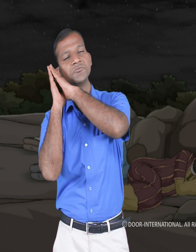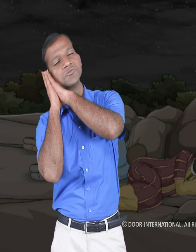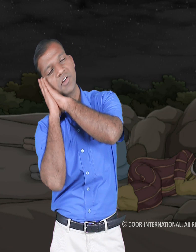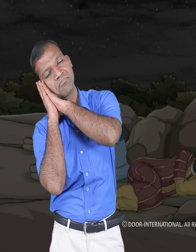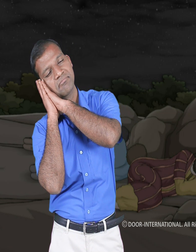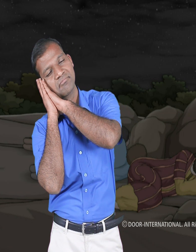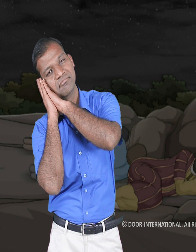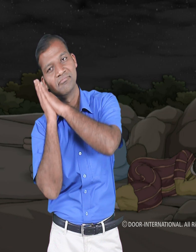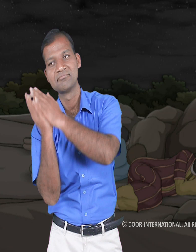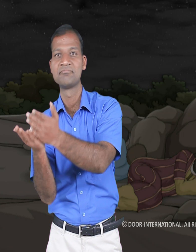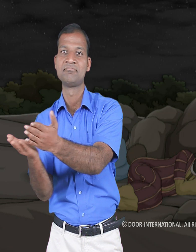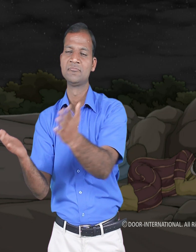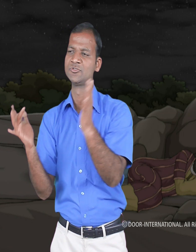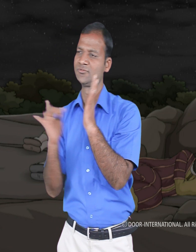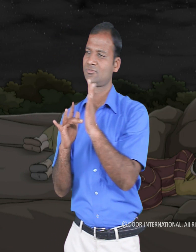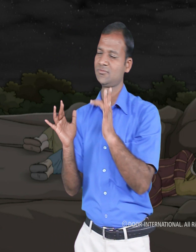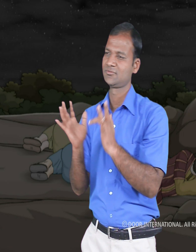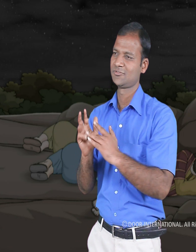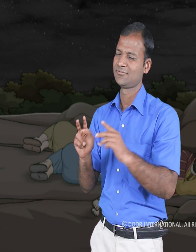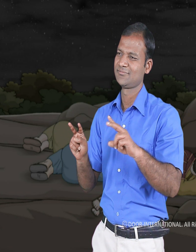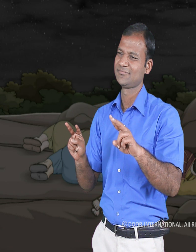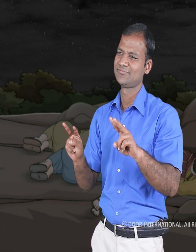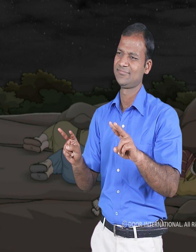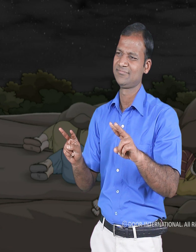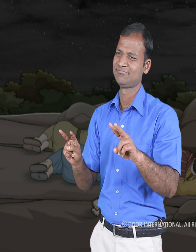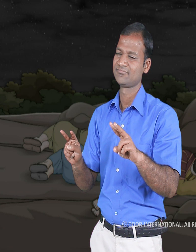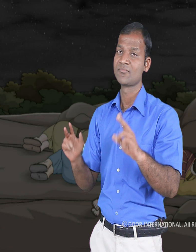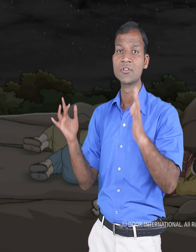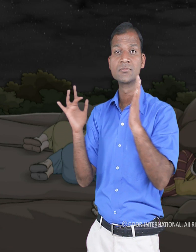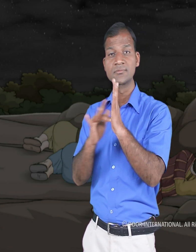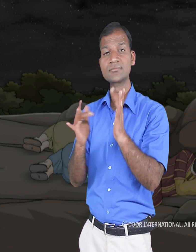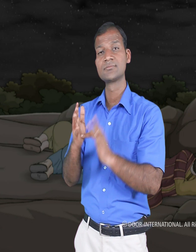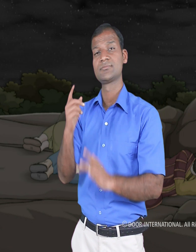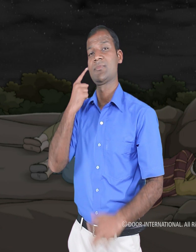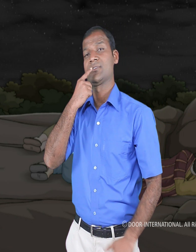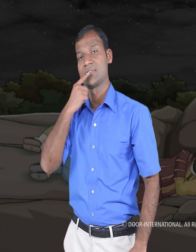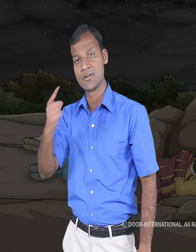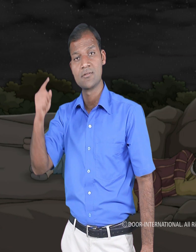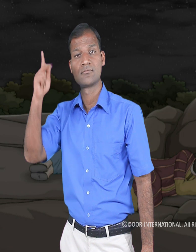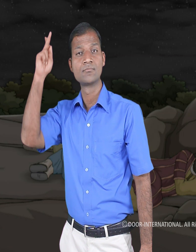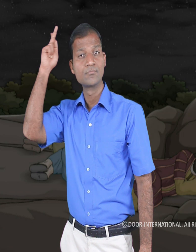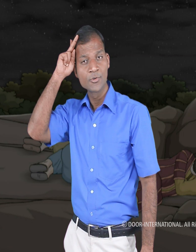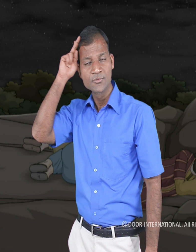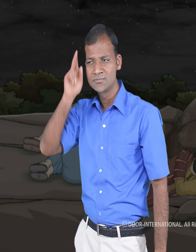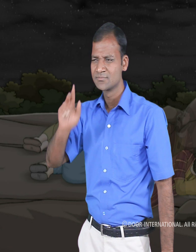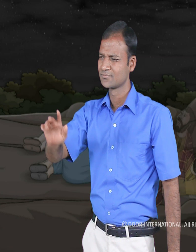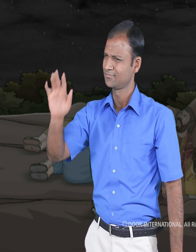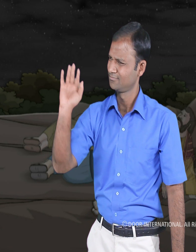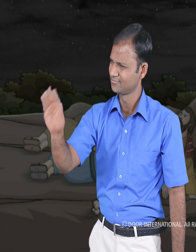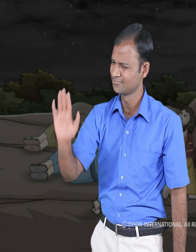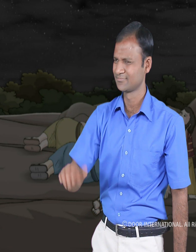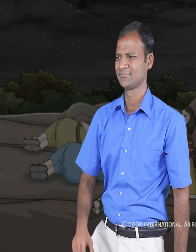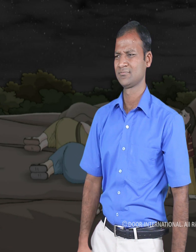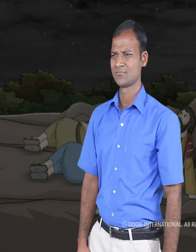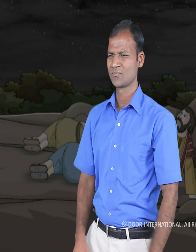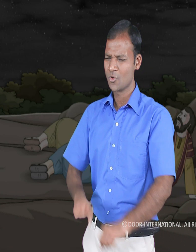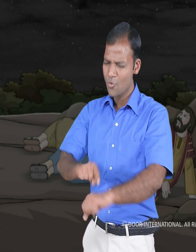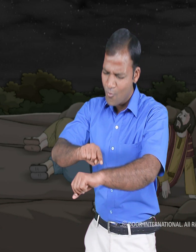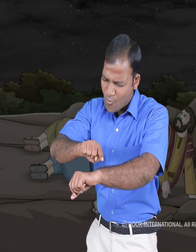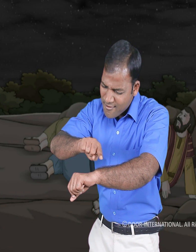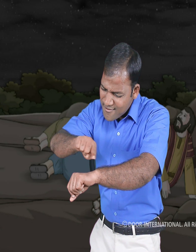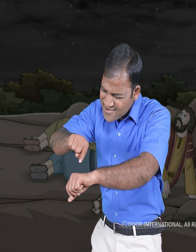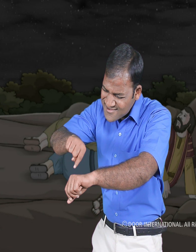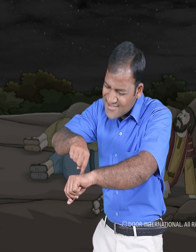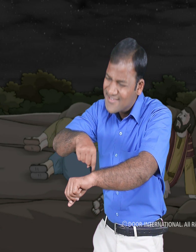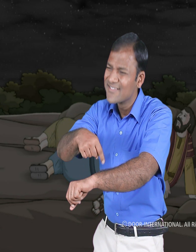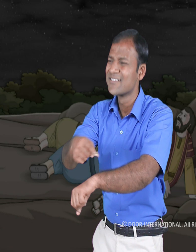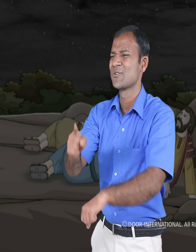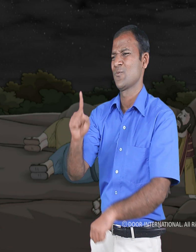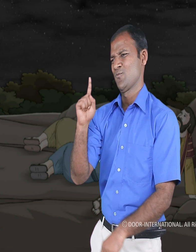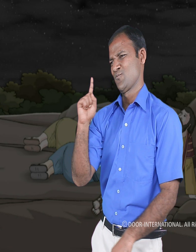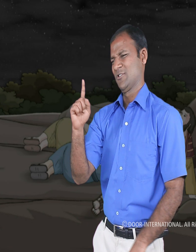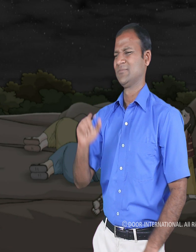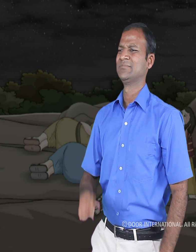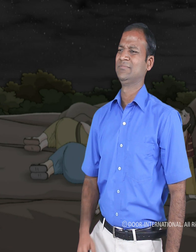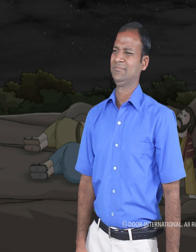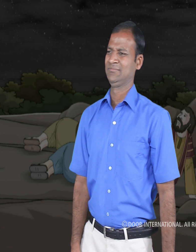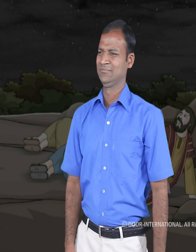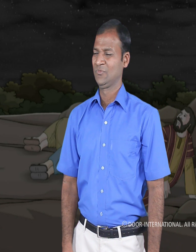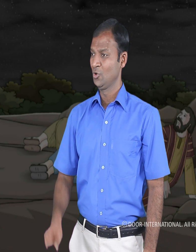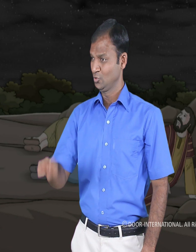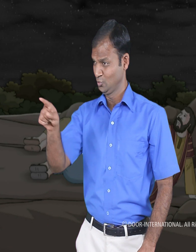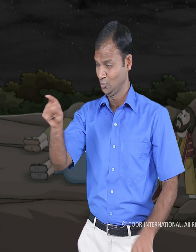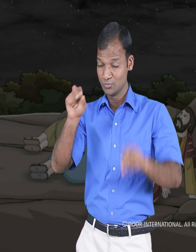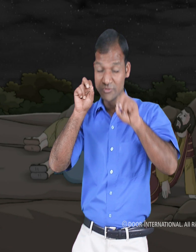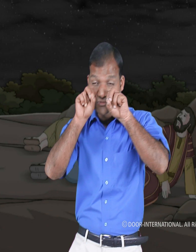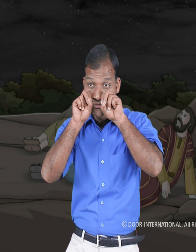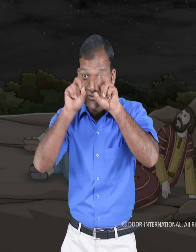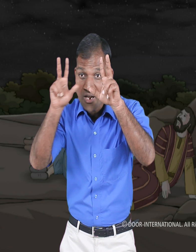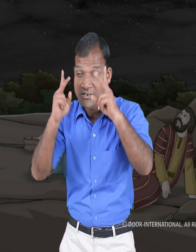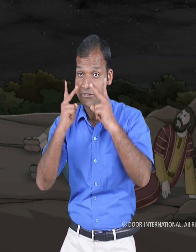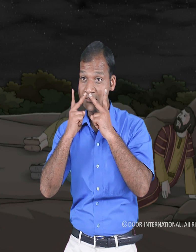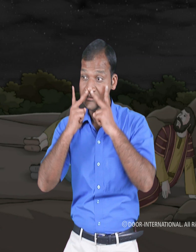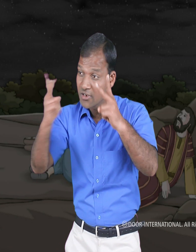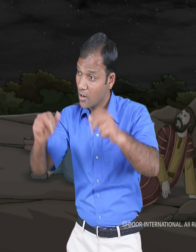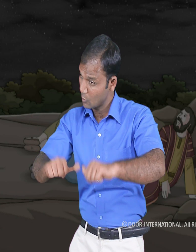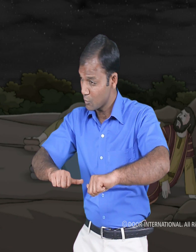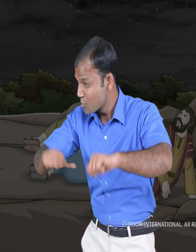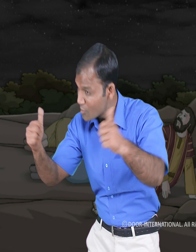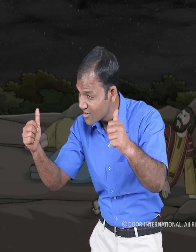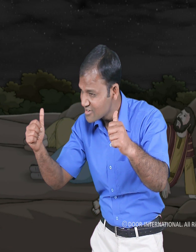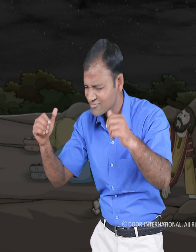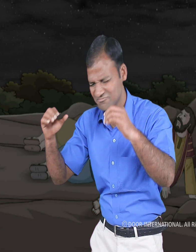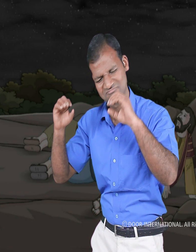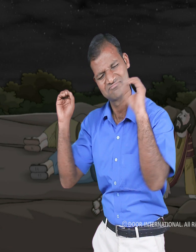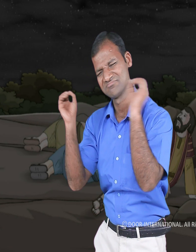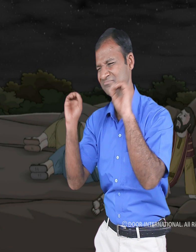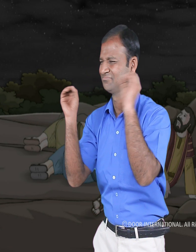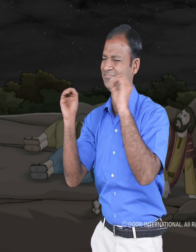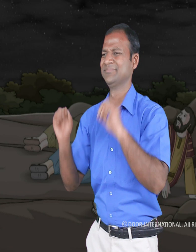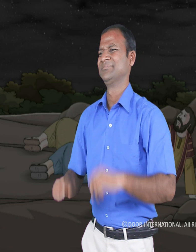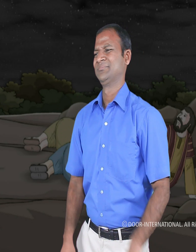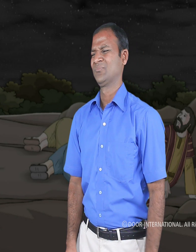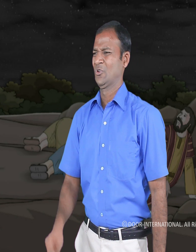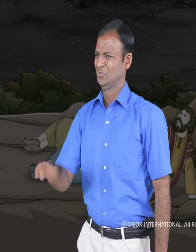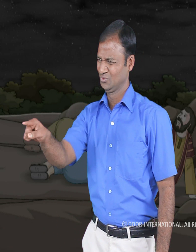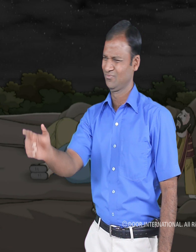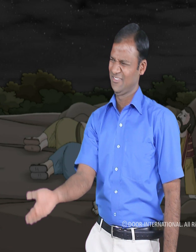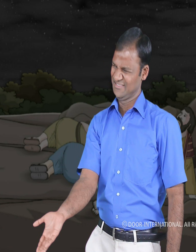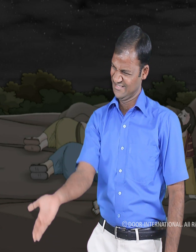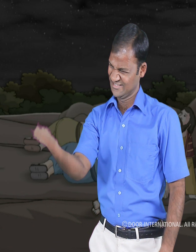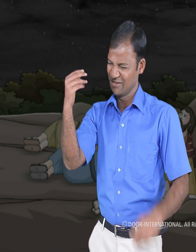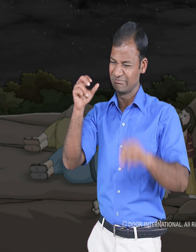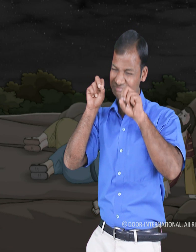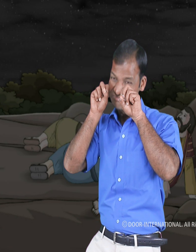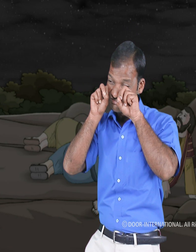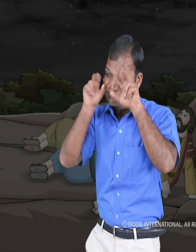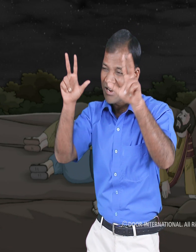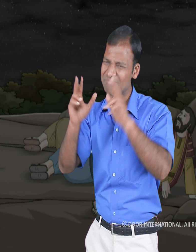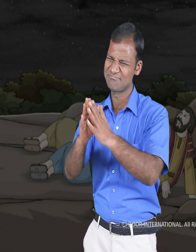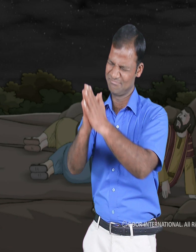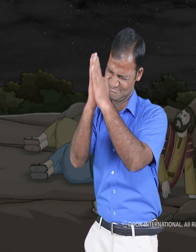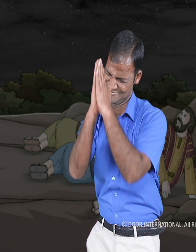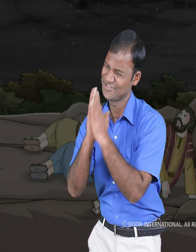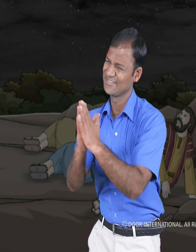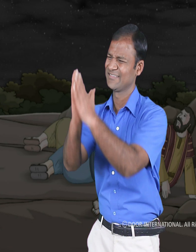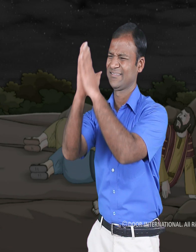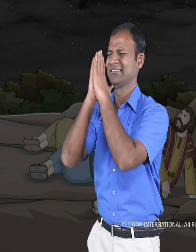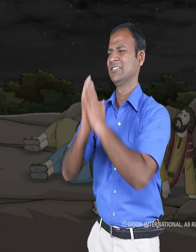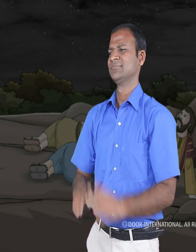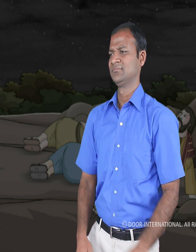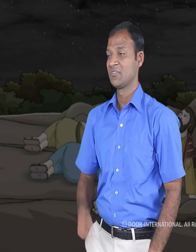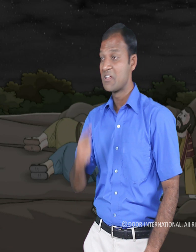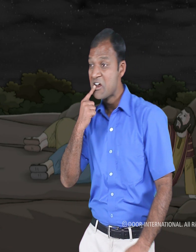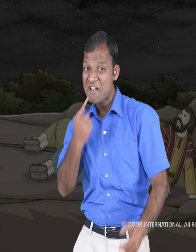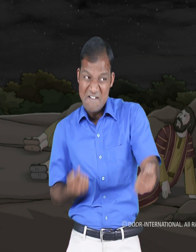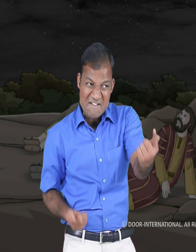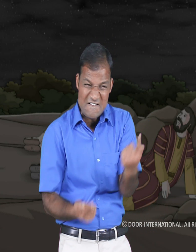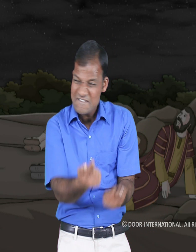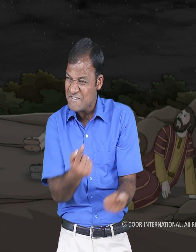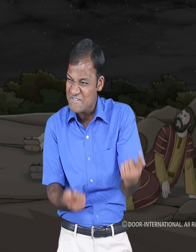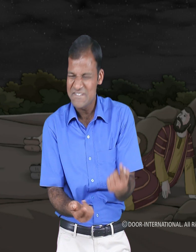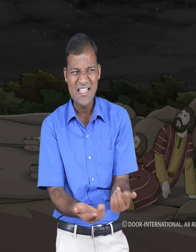“Were you not able to keep watch with Me for one hour?” He asked Peter.